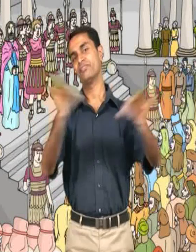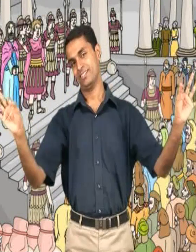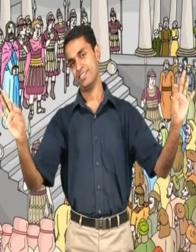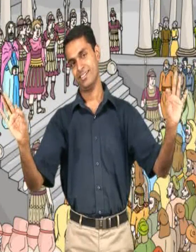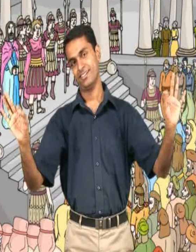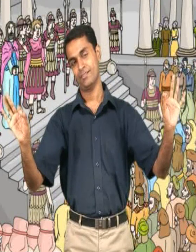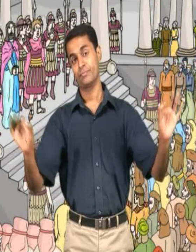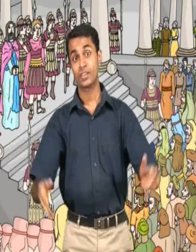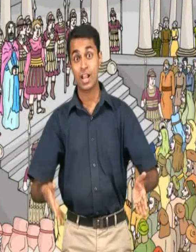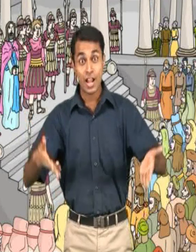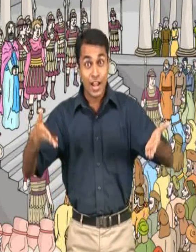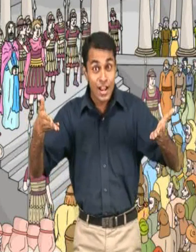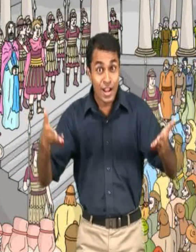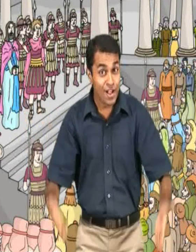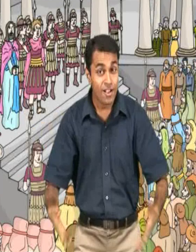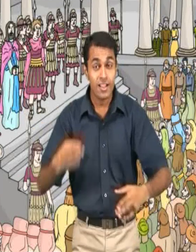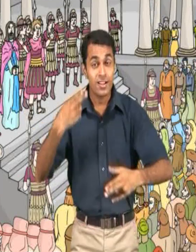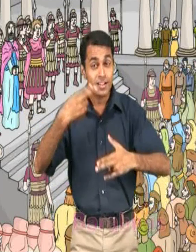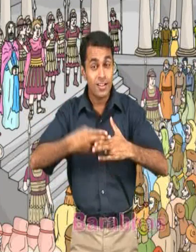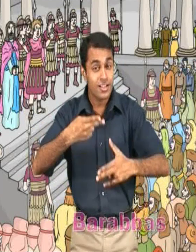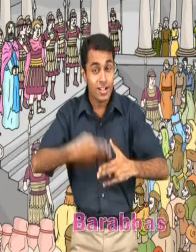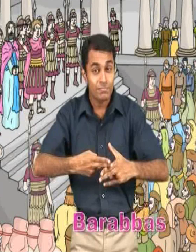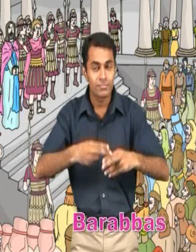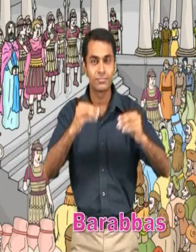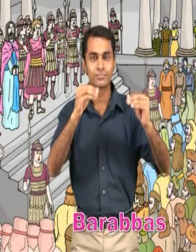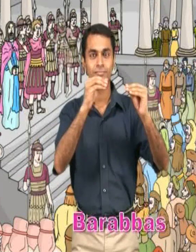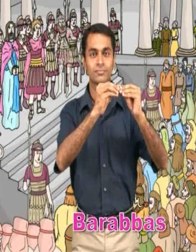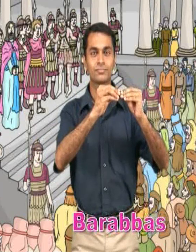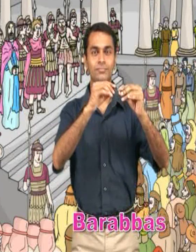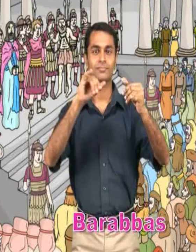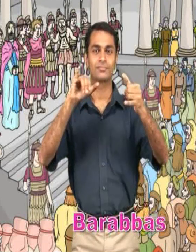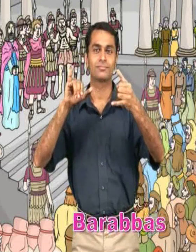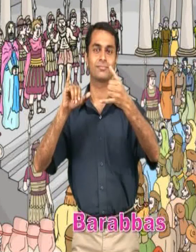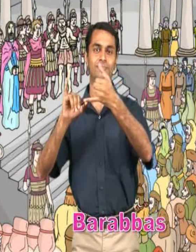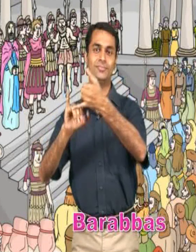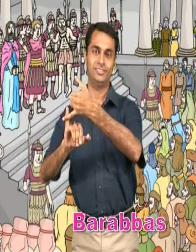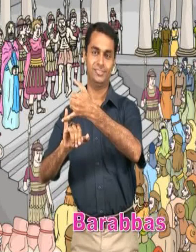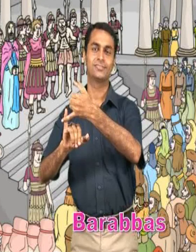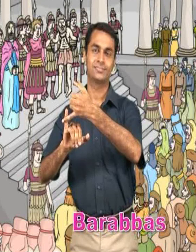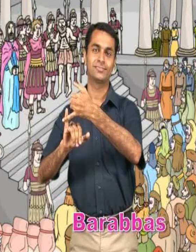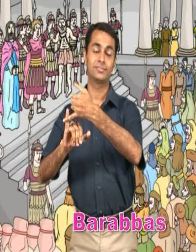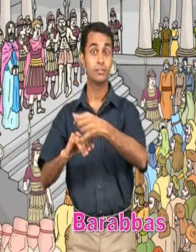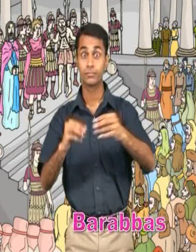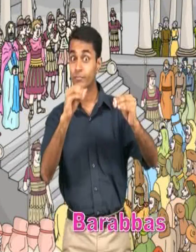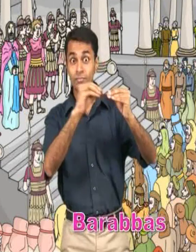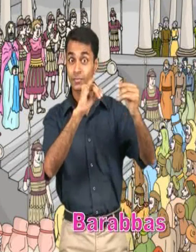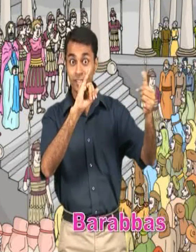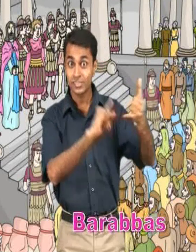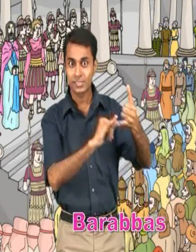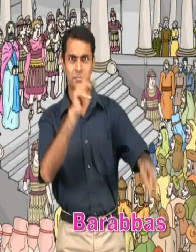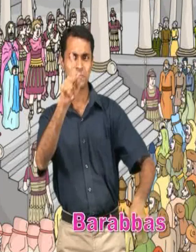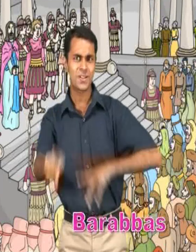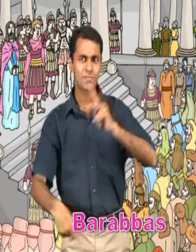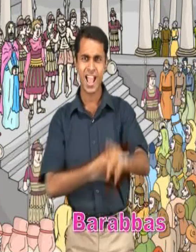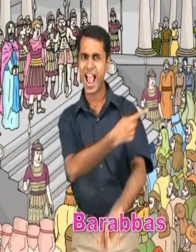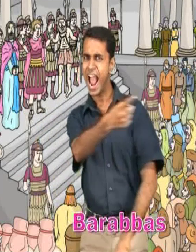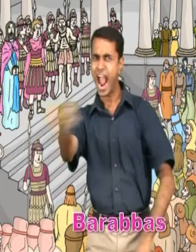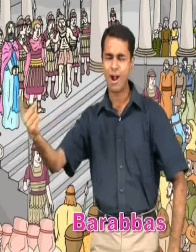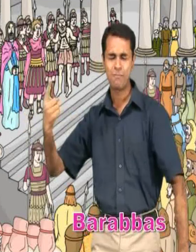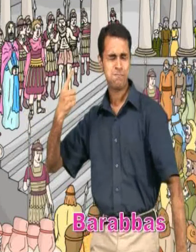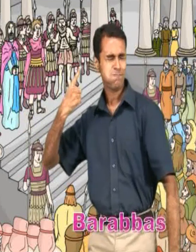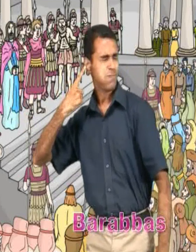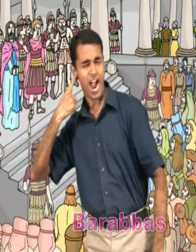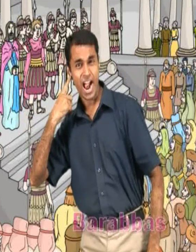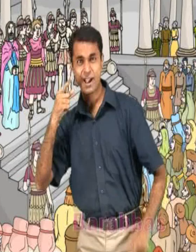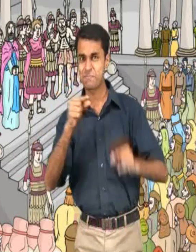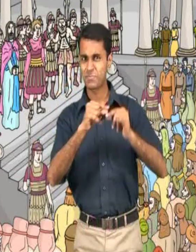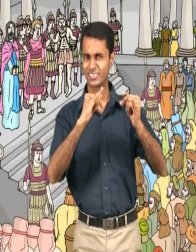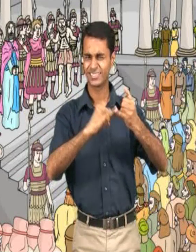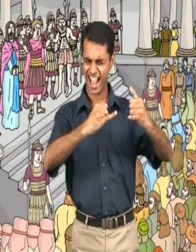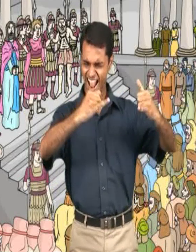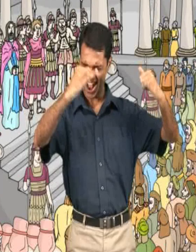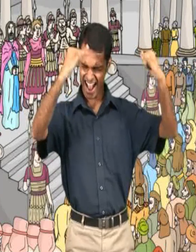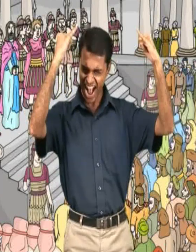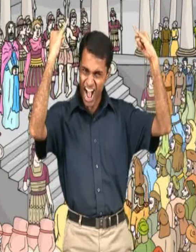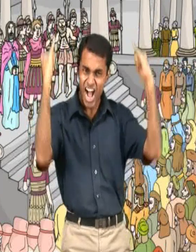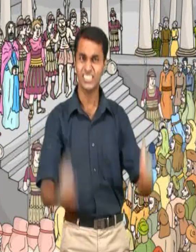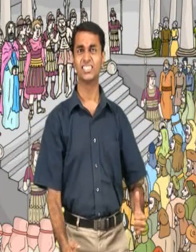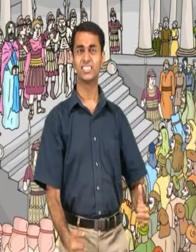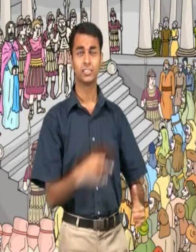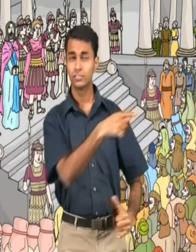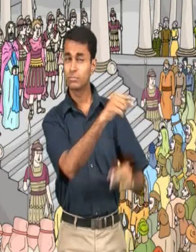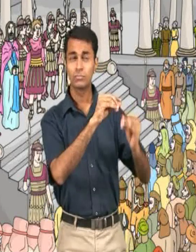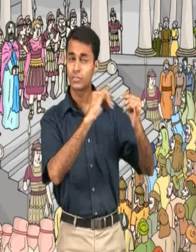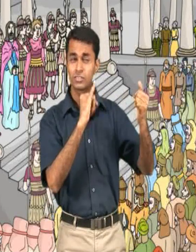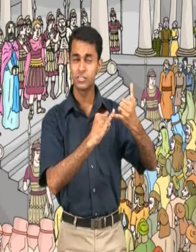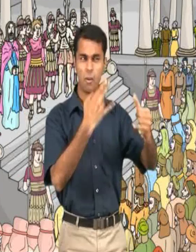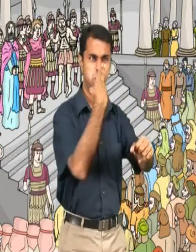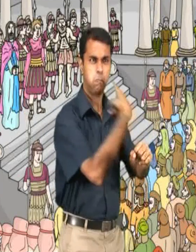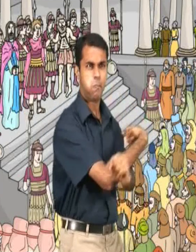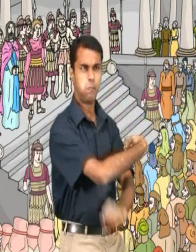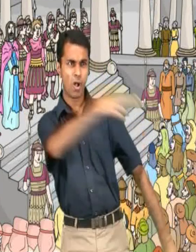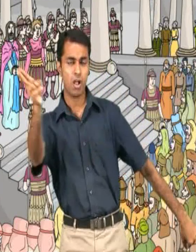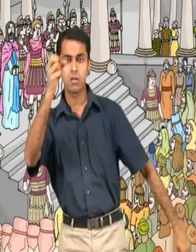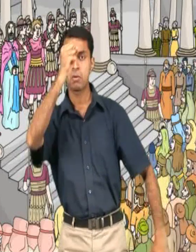At that time they were holding a notorious prisoner named Barabbas.